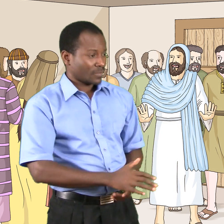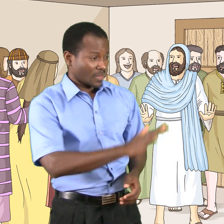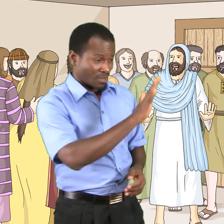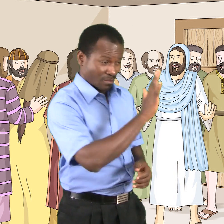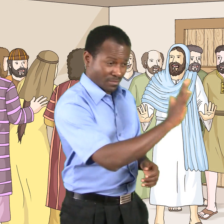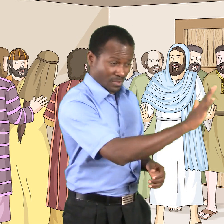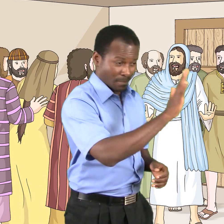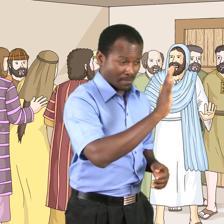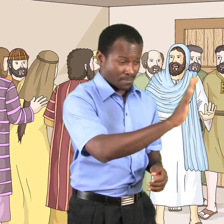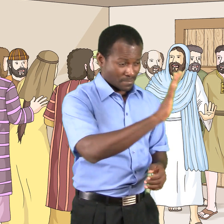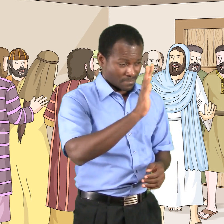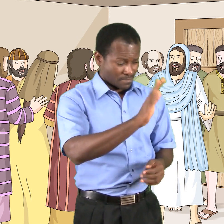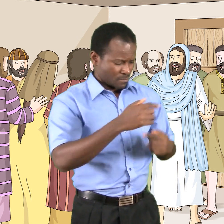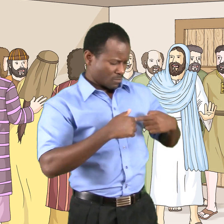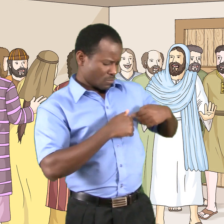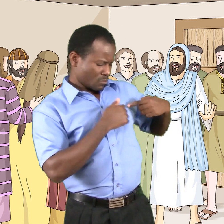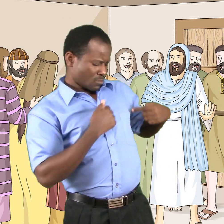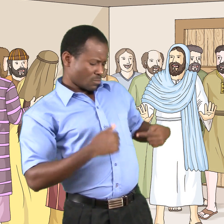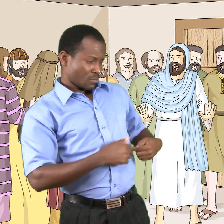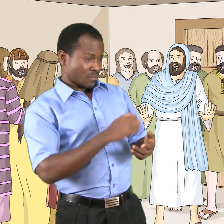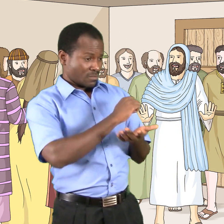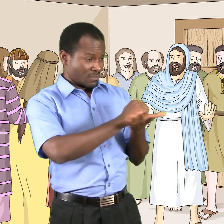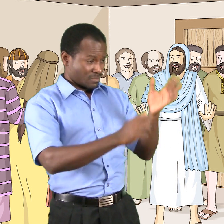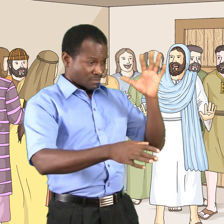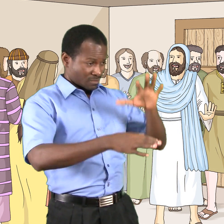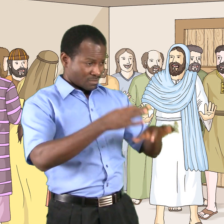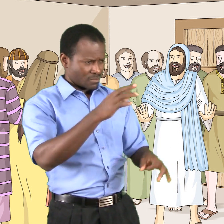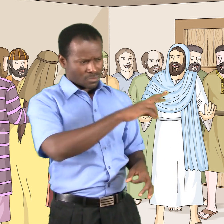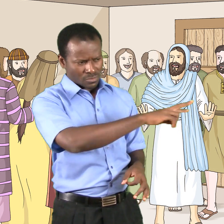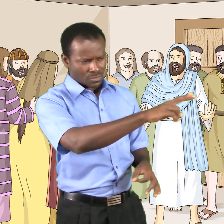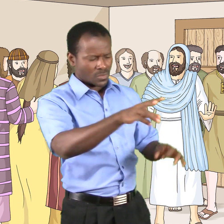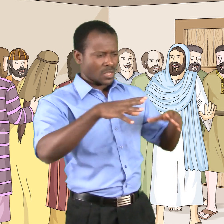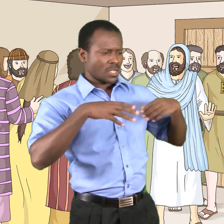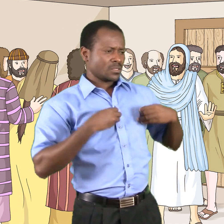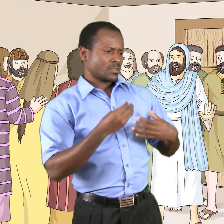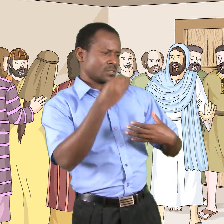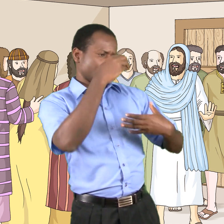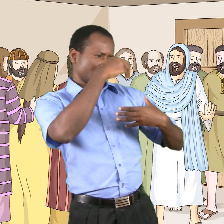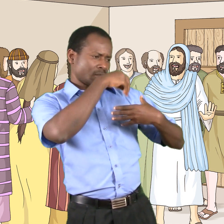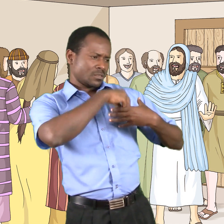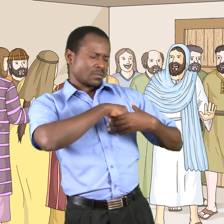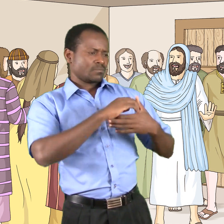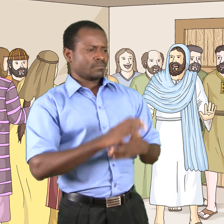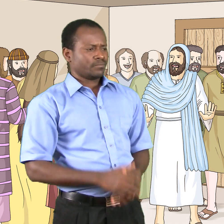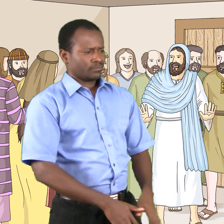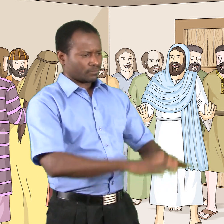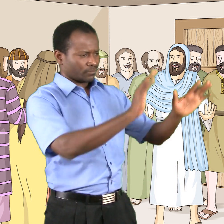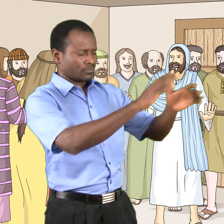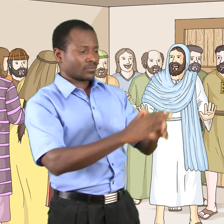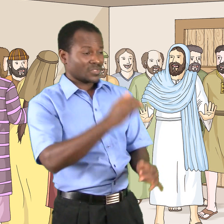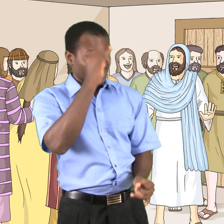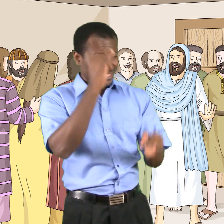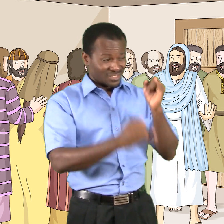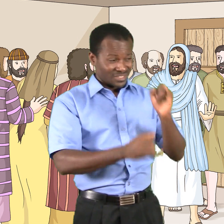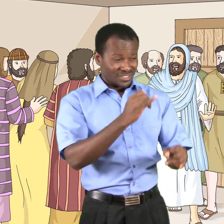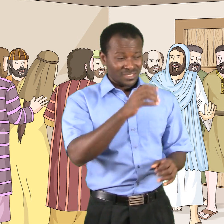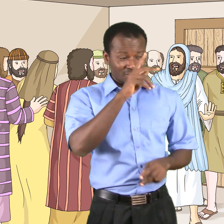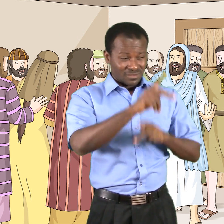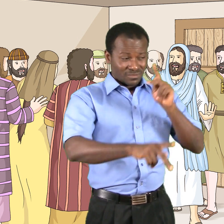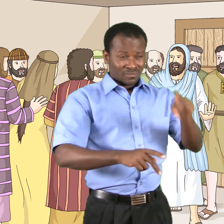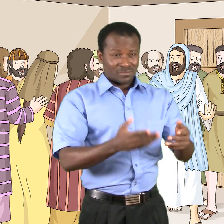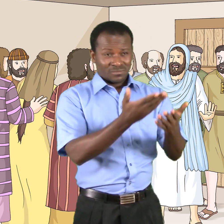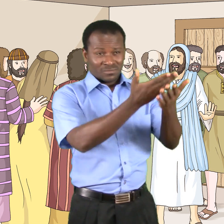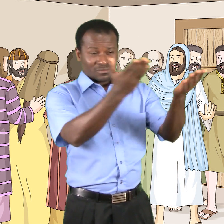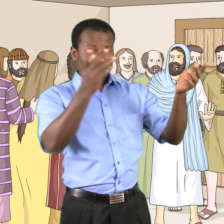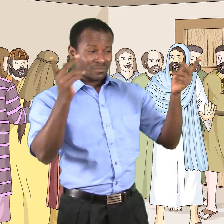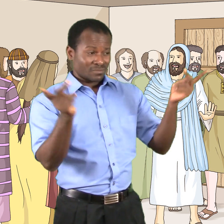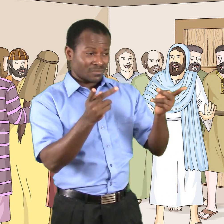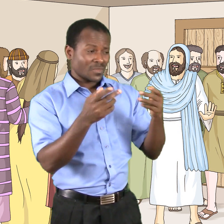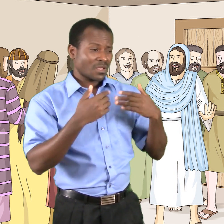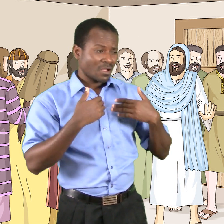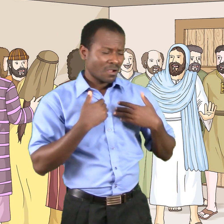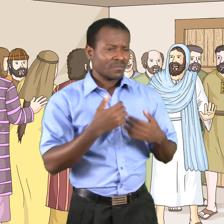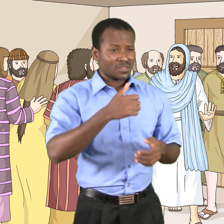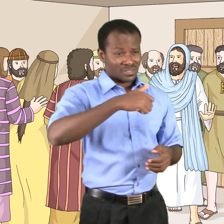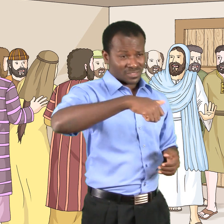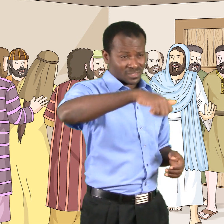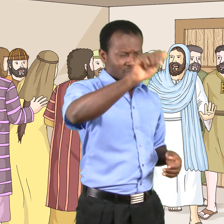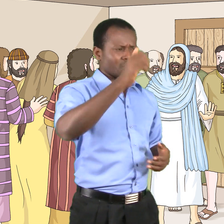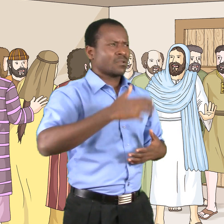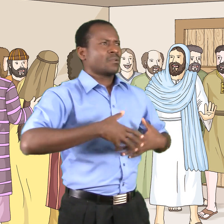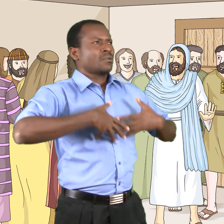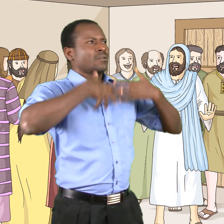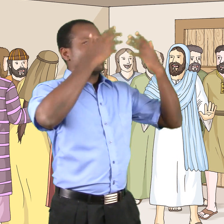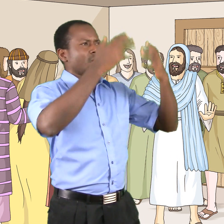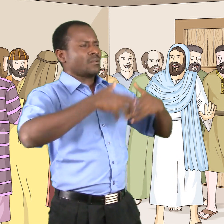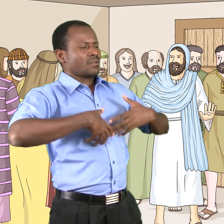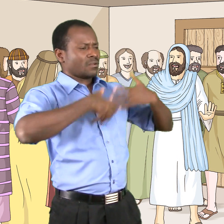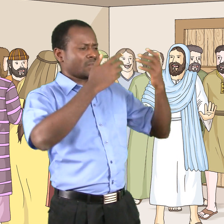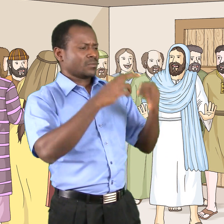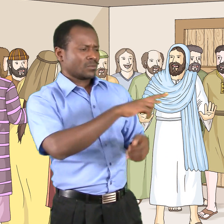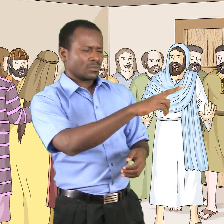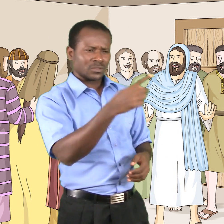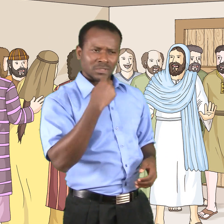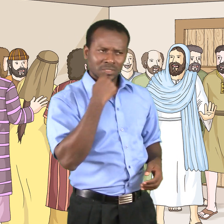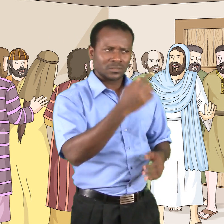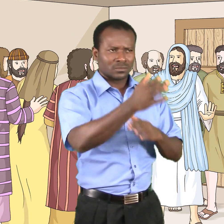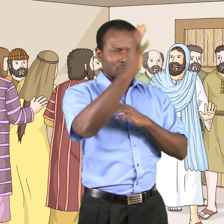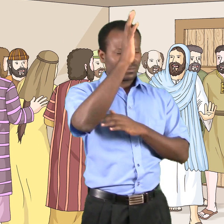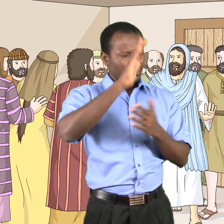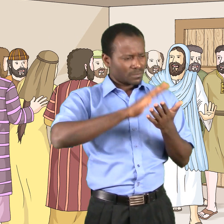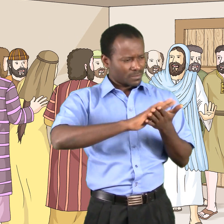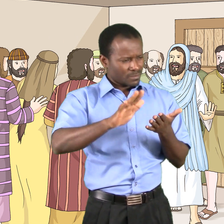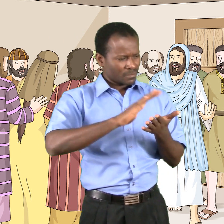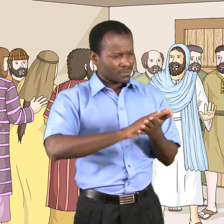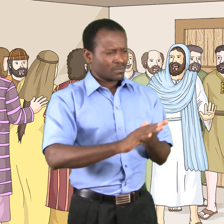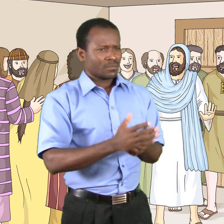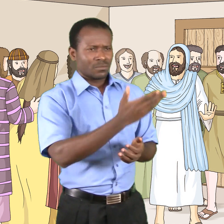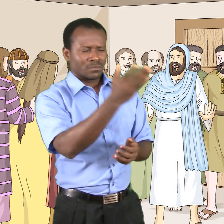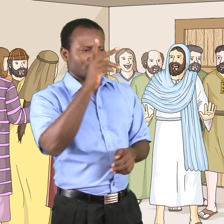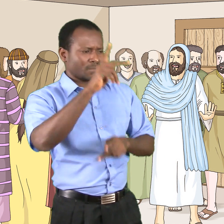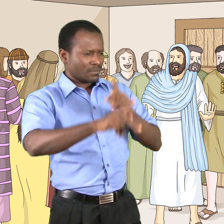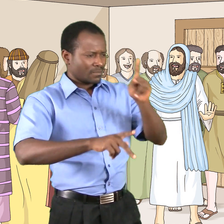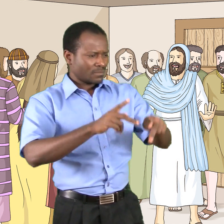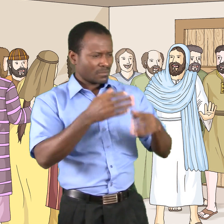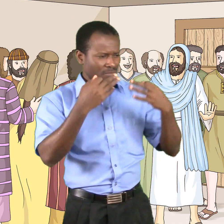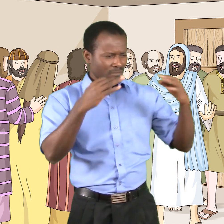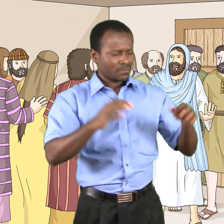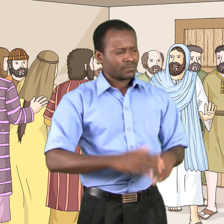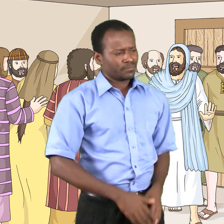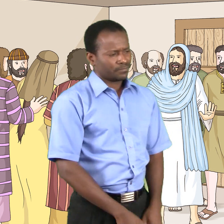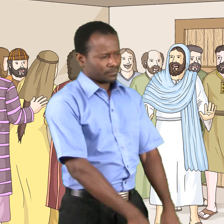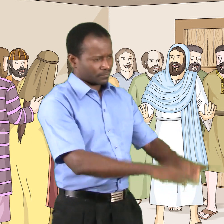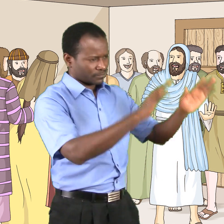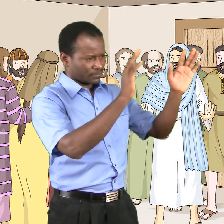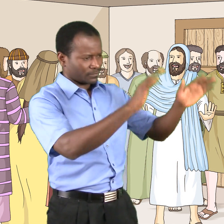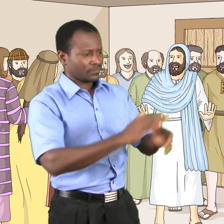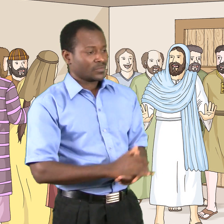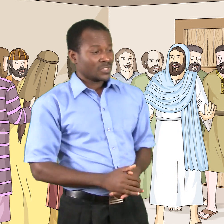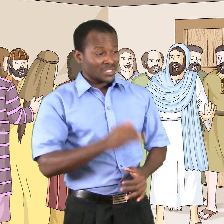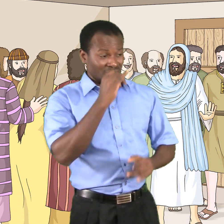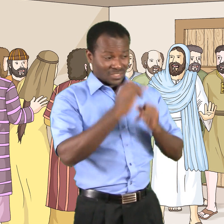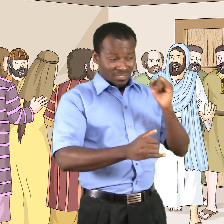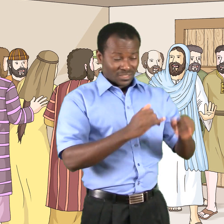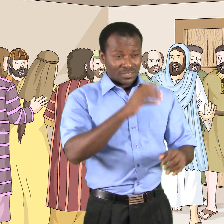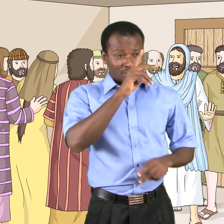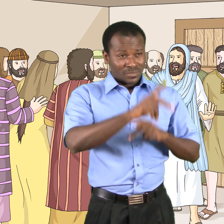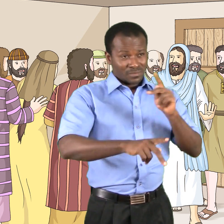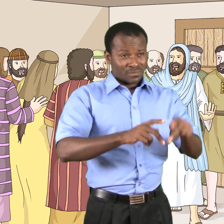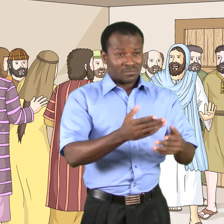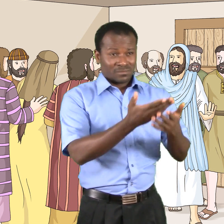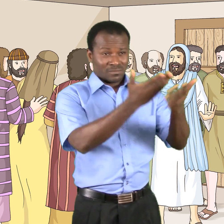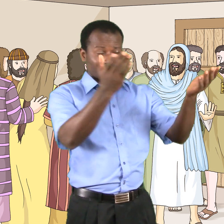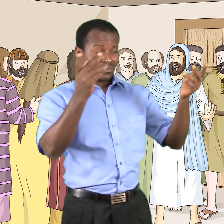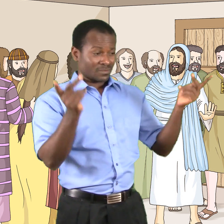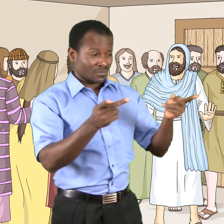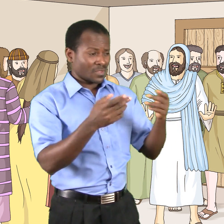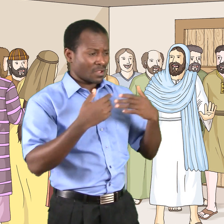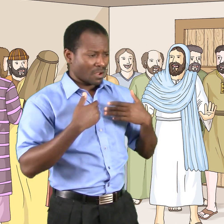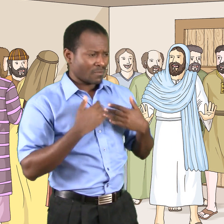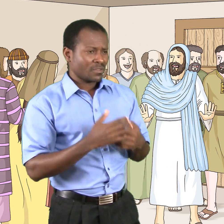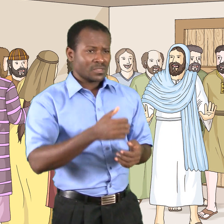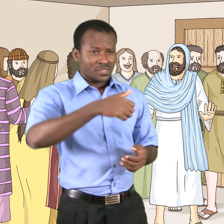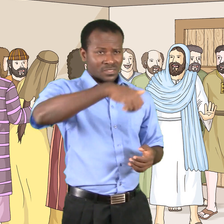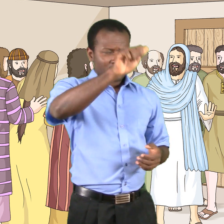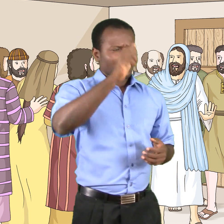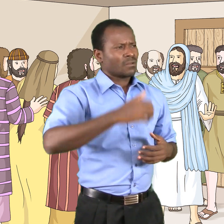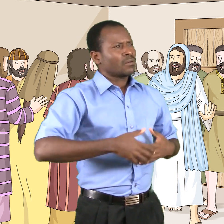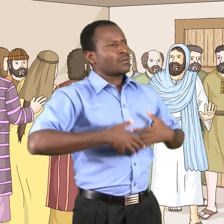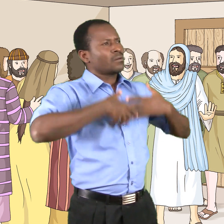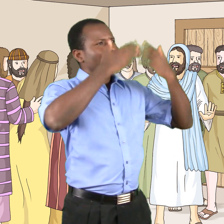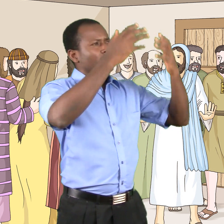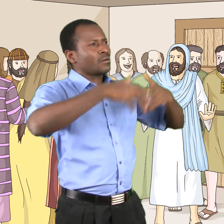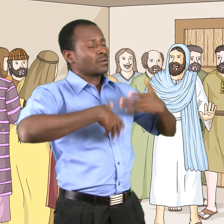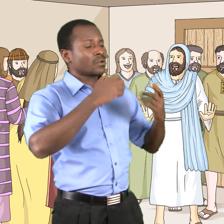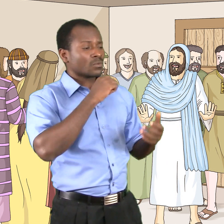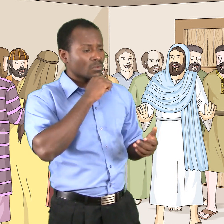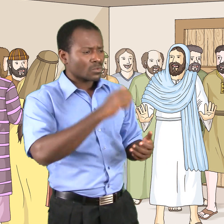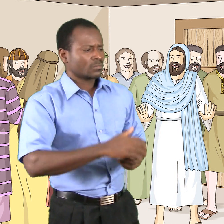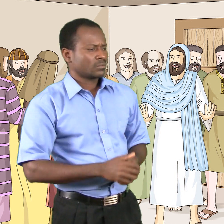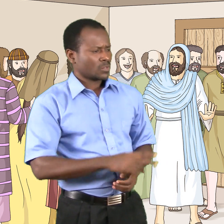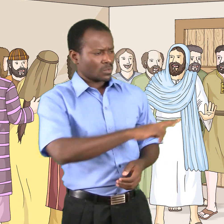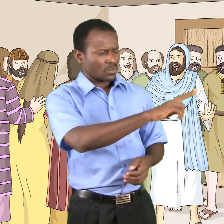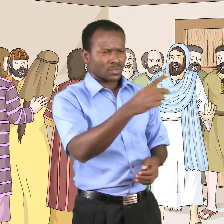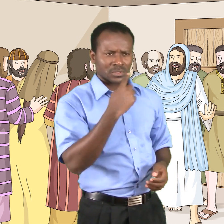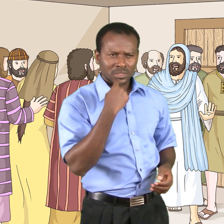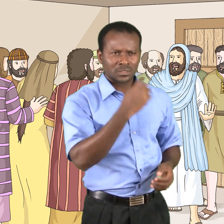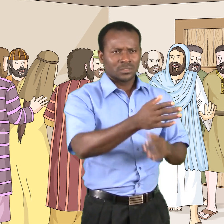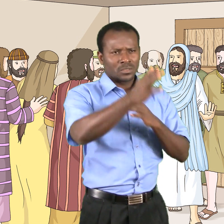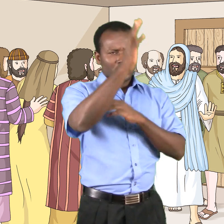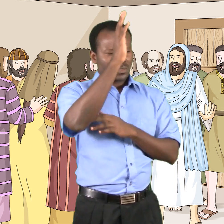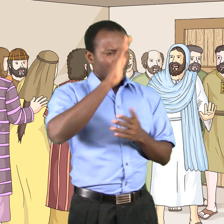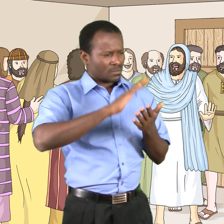When He had said this, He breathed on them and said, “Receive the Holy Spirit.